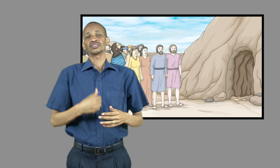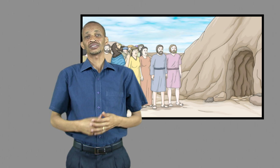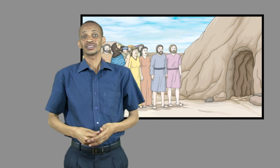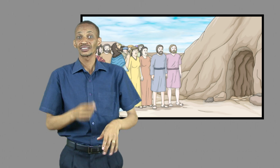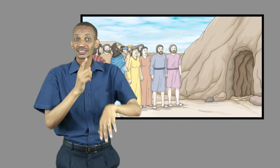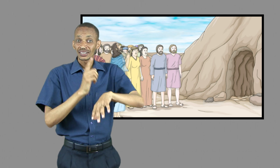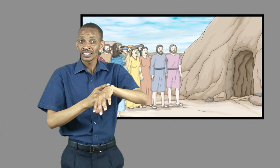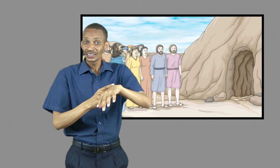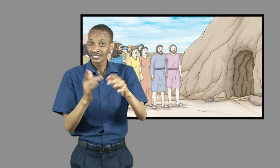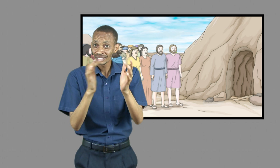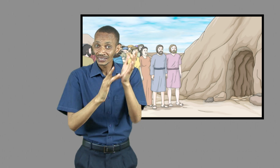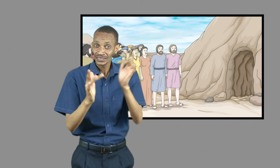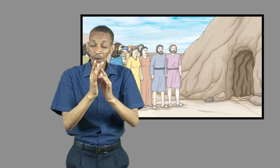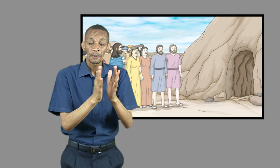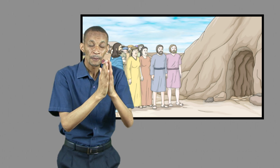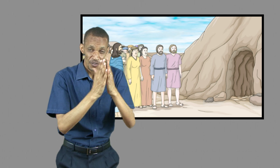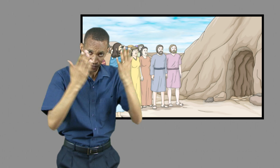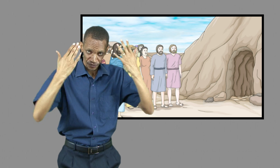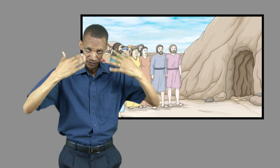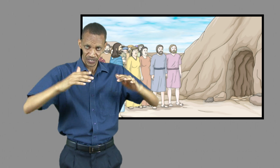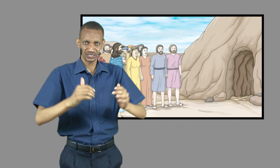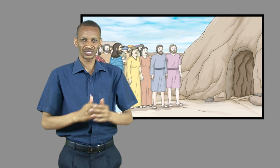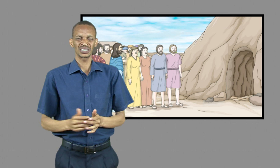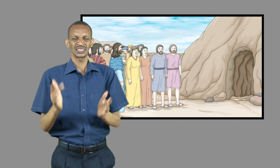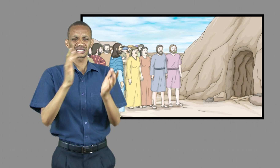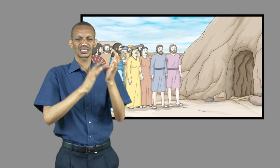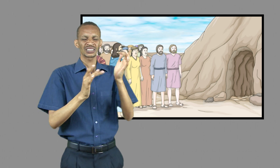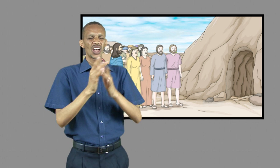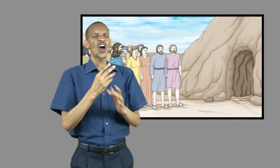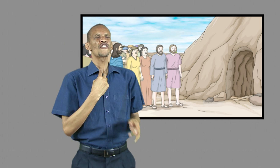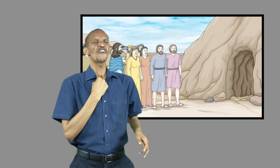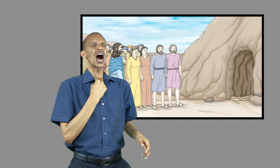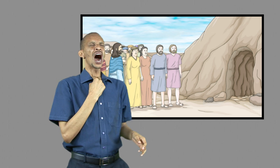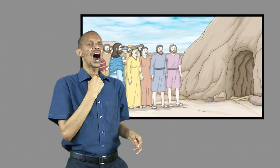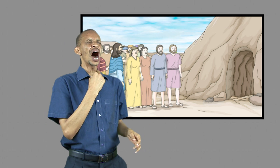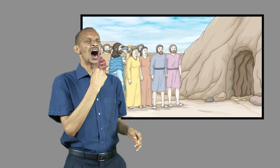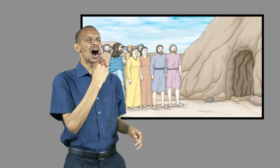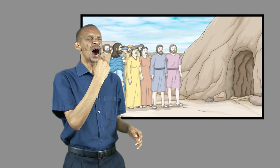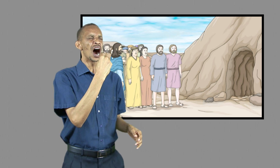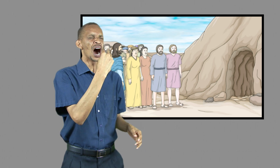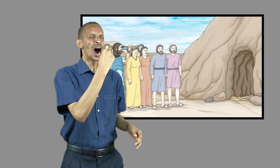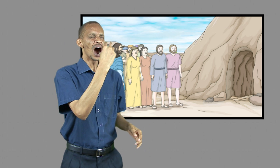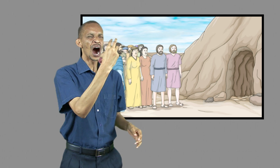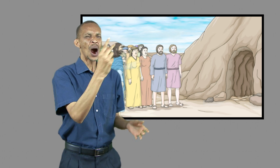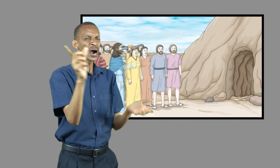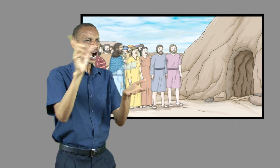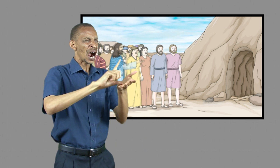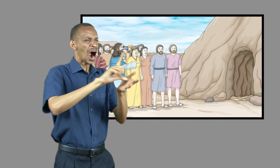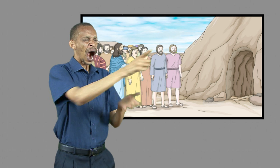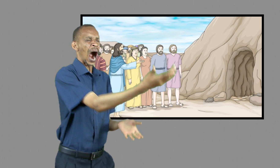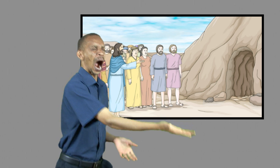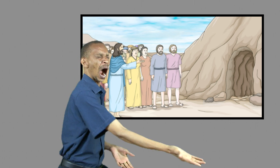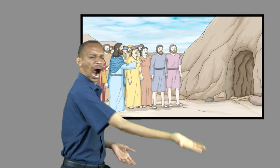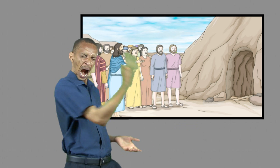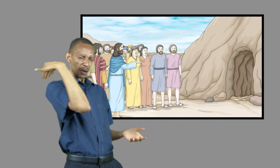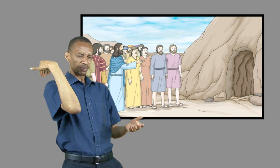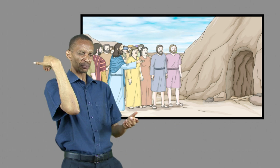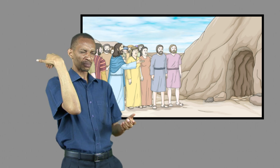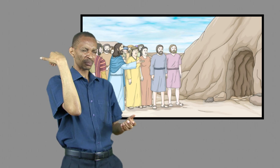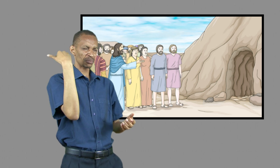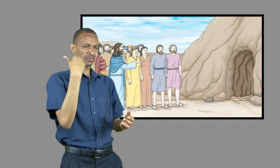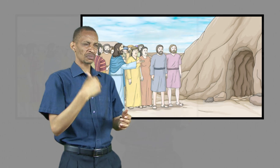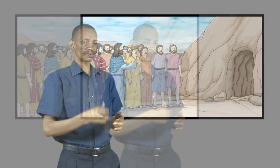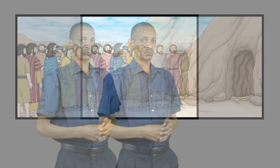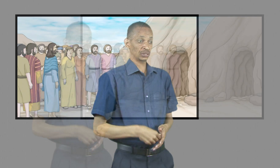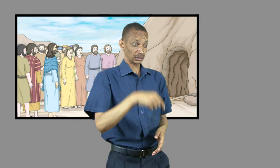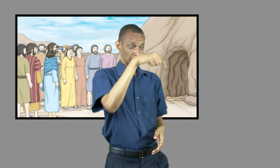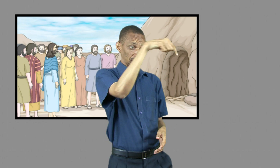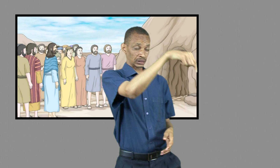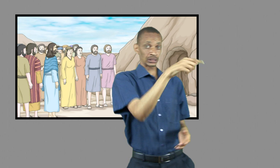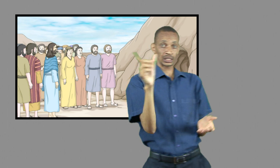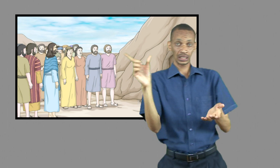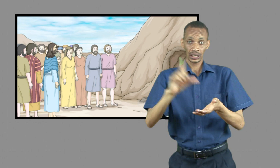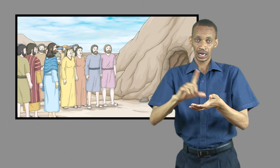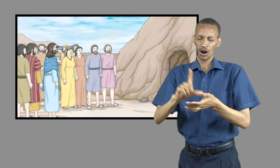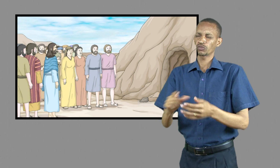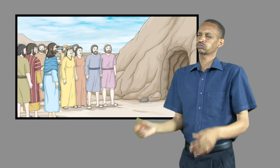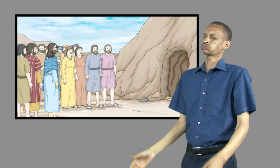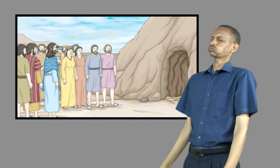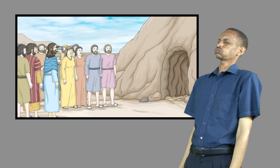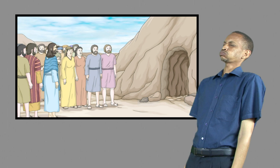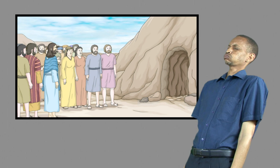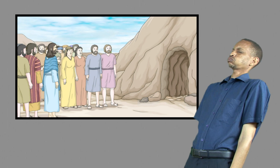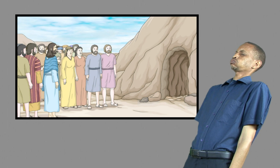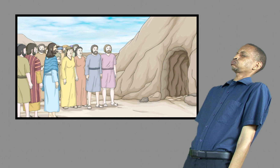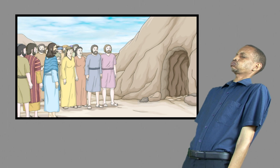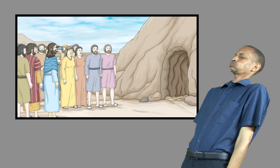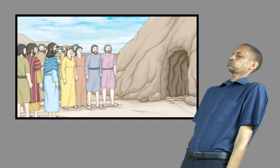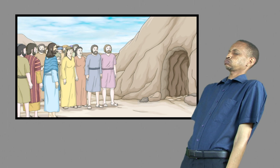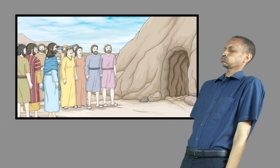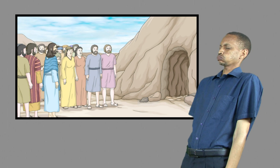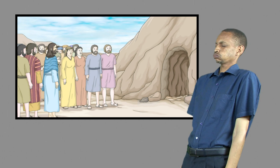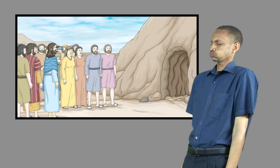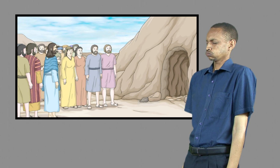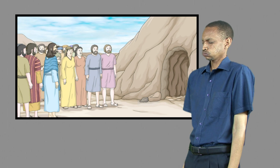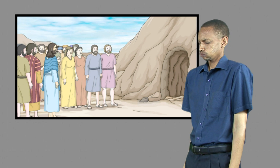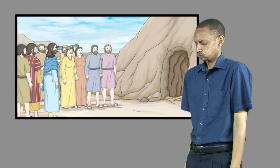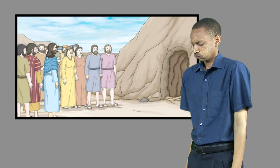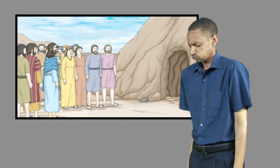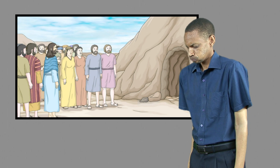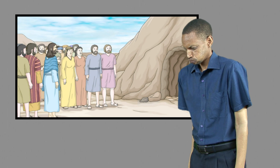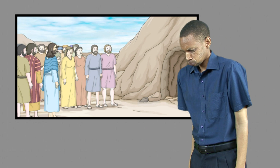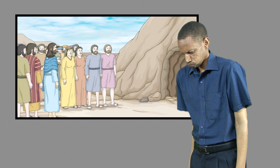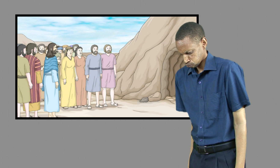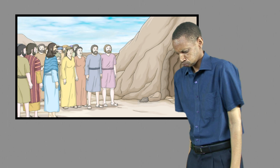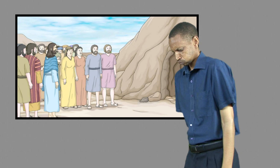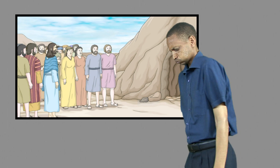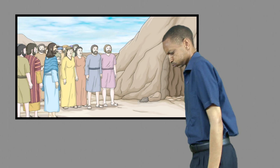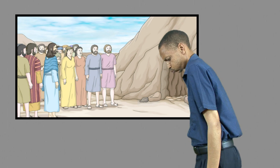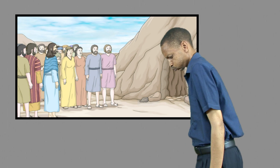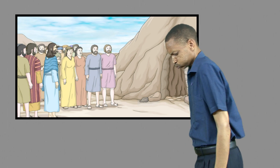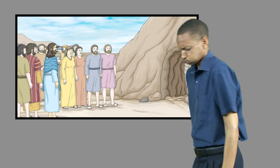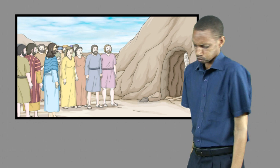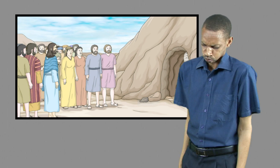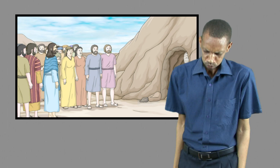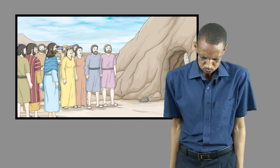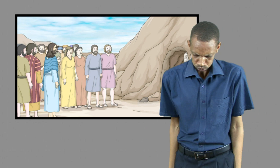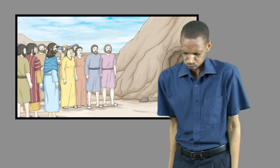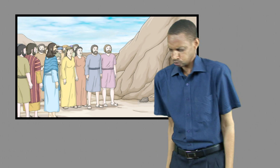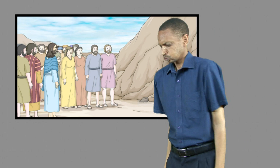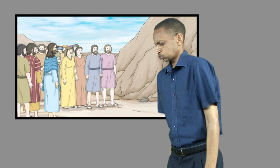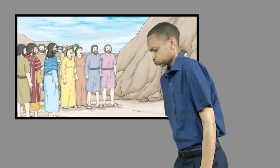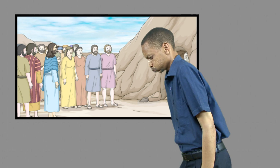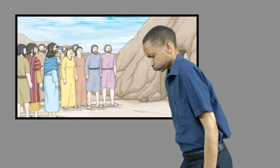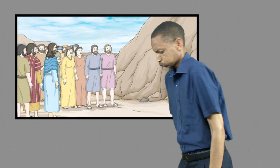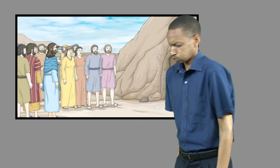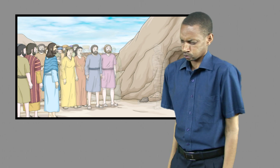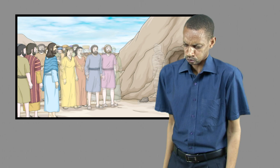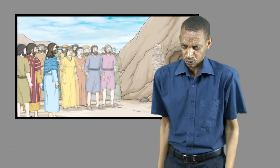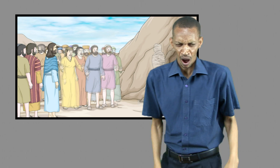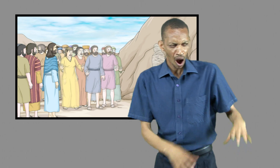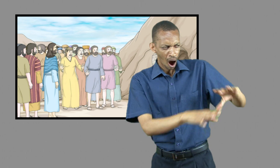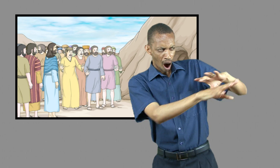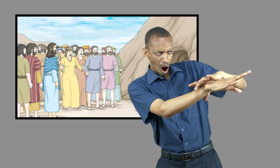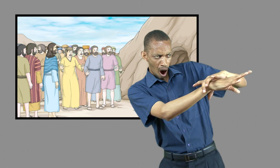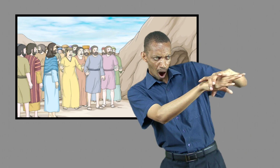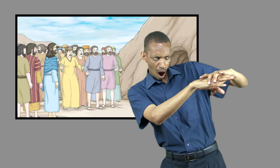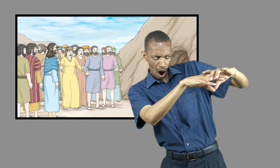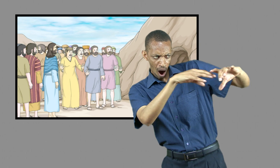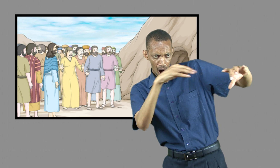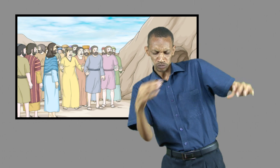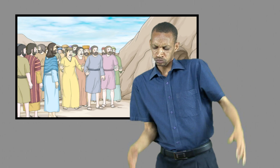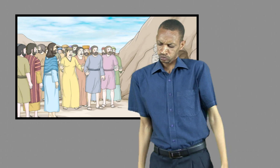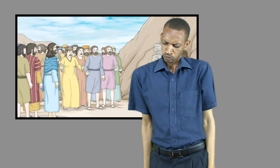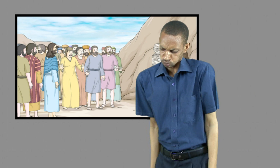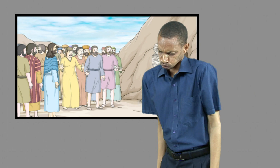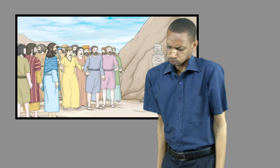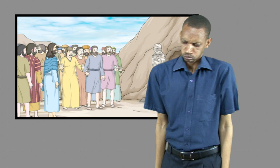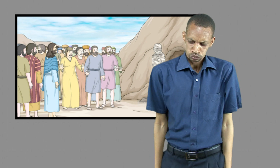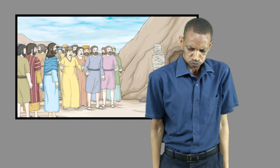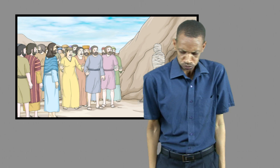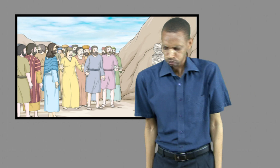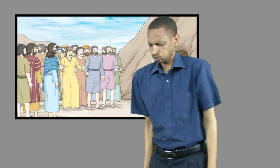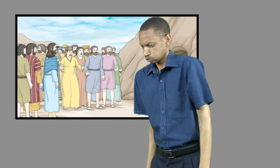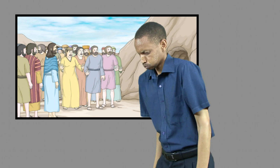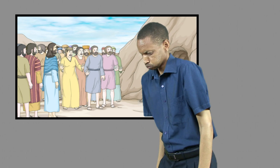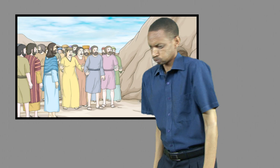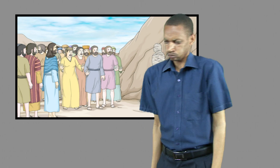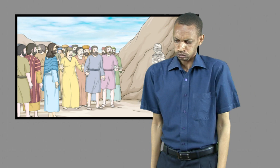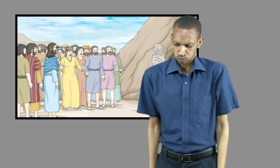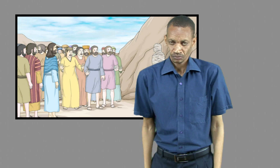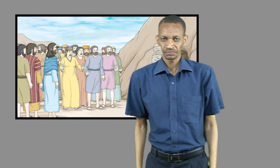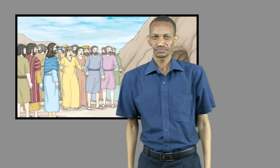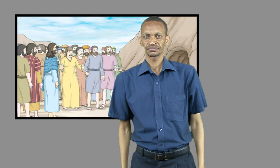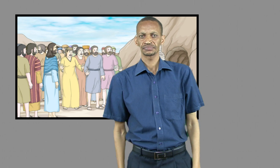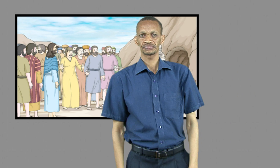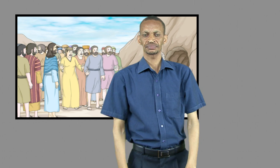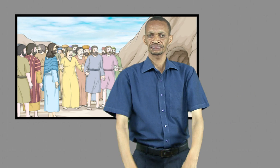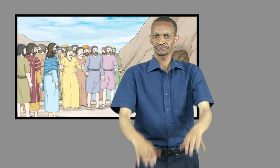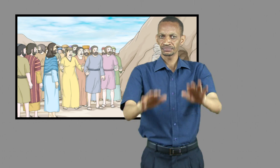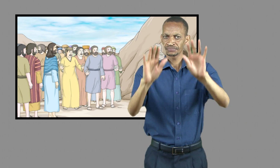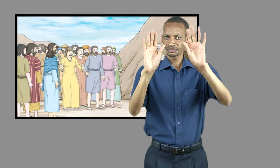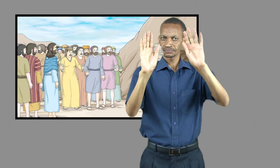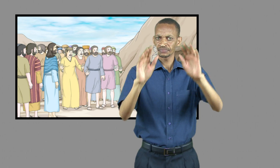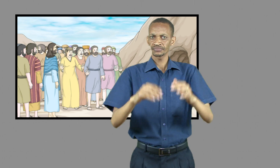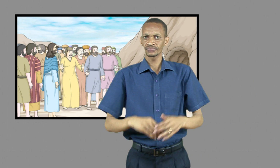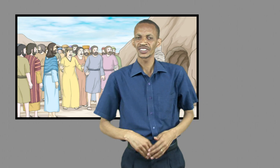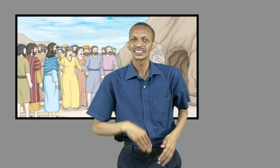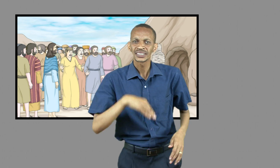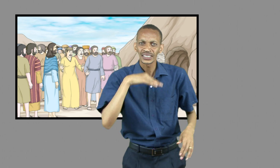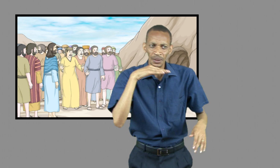After Jesus had said this, He called out in a loud voice, “Lazarus, come out!”